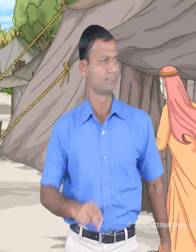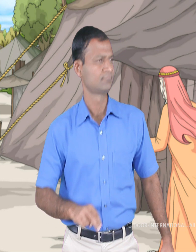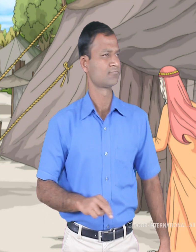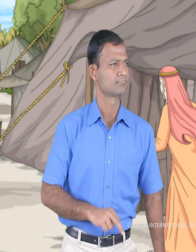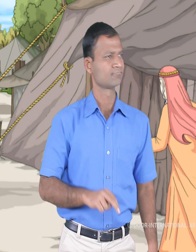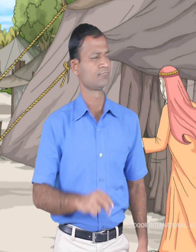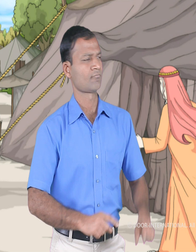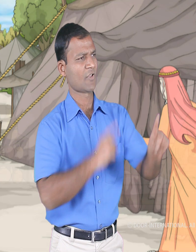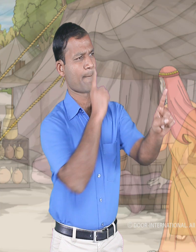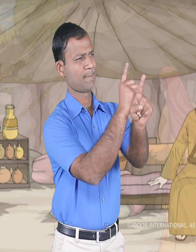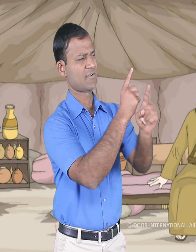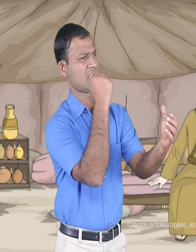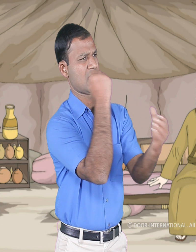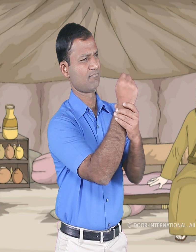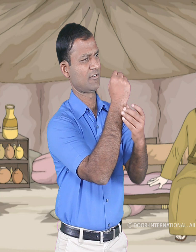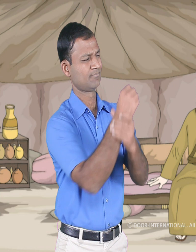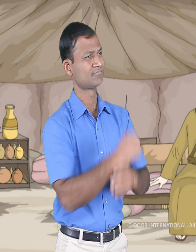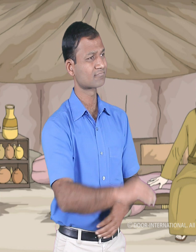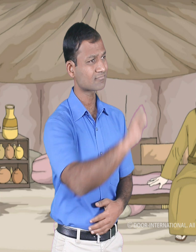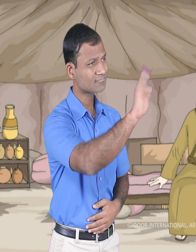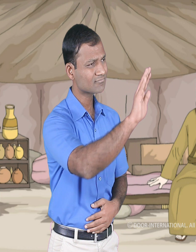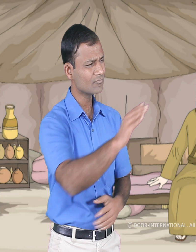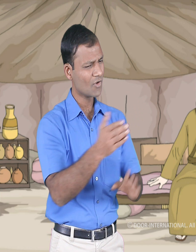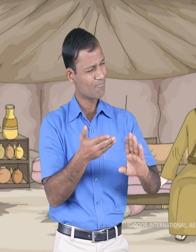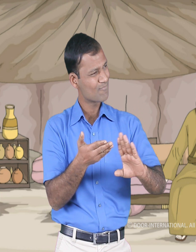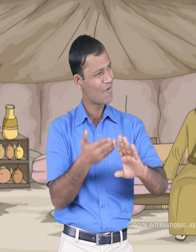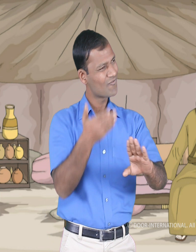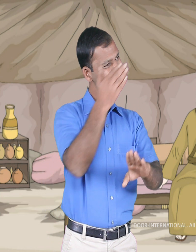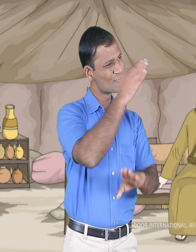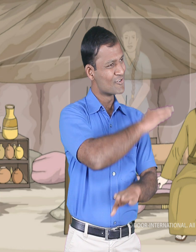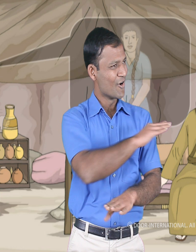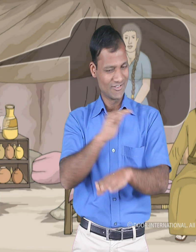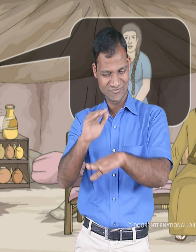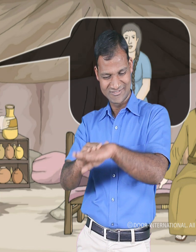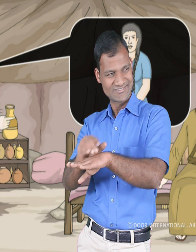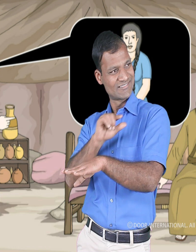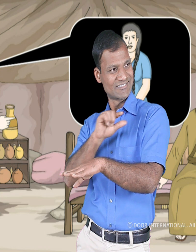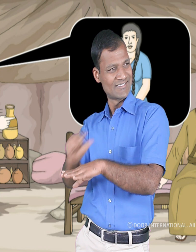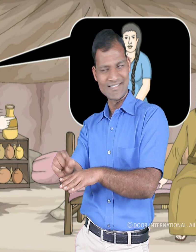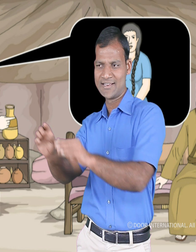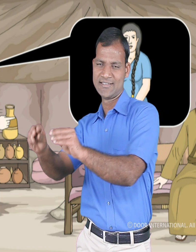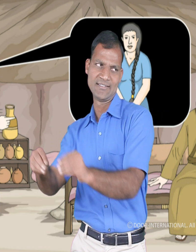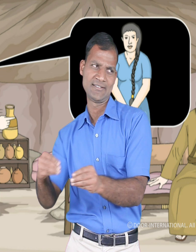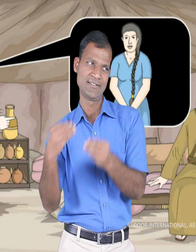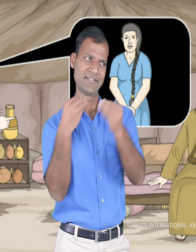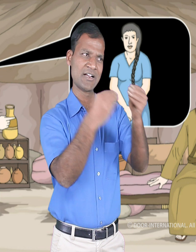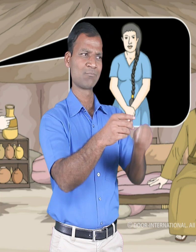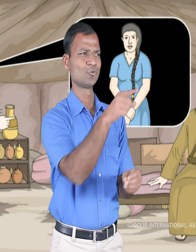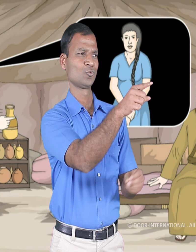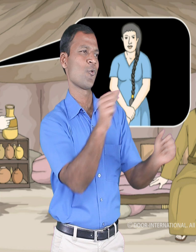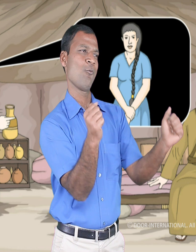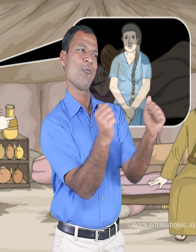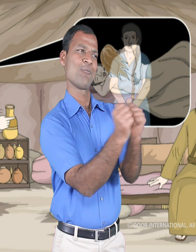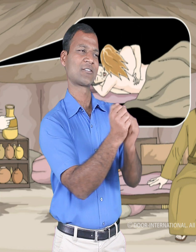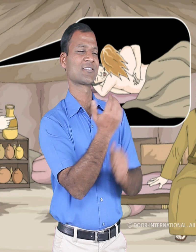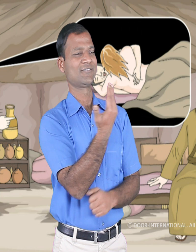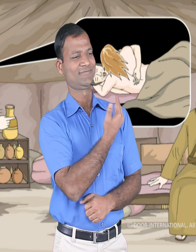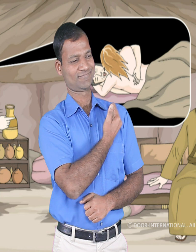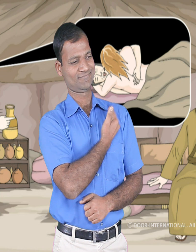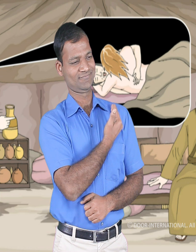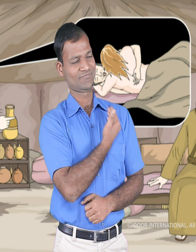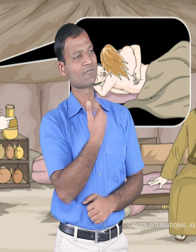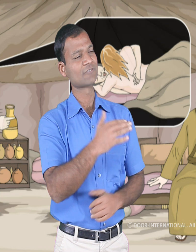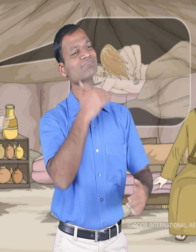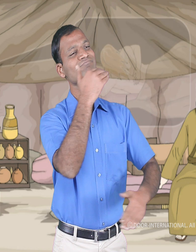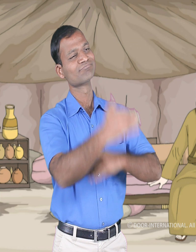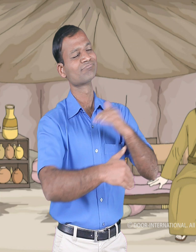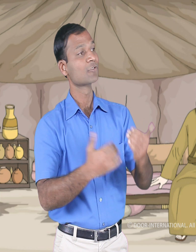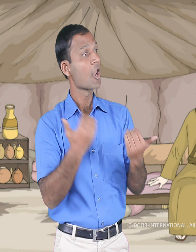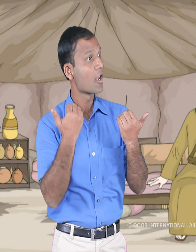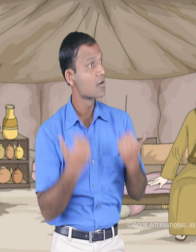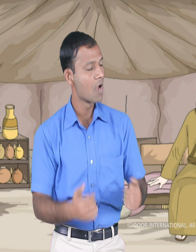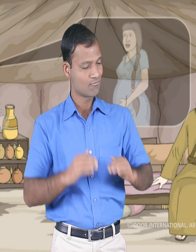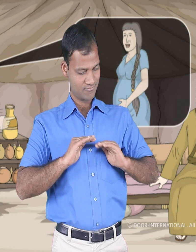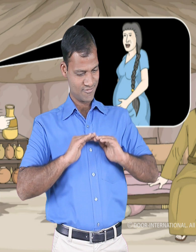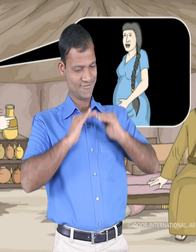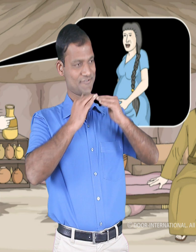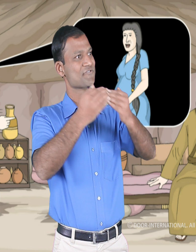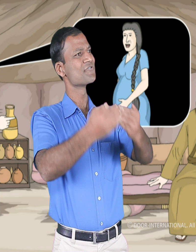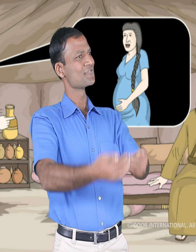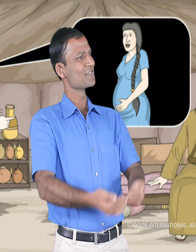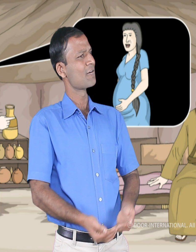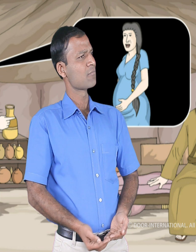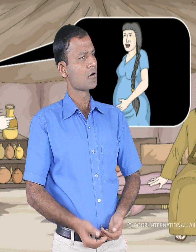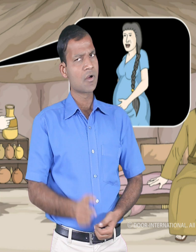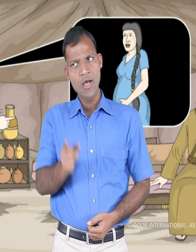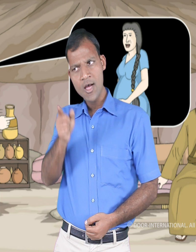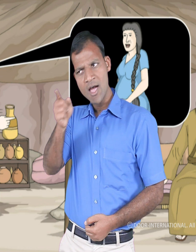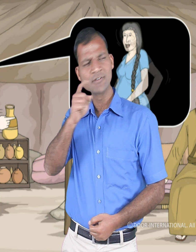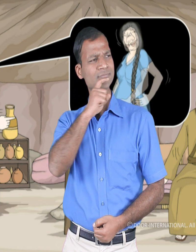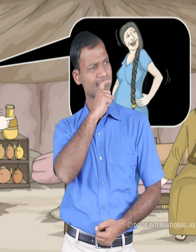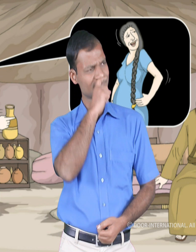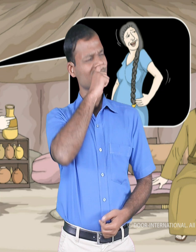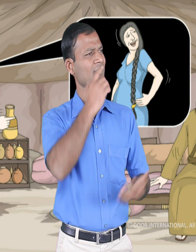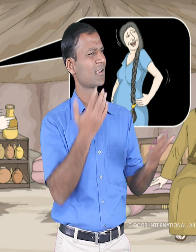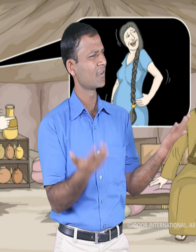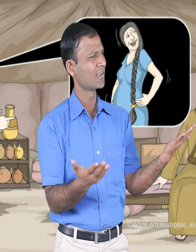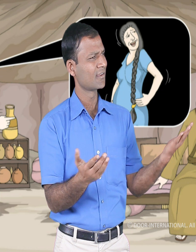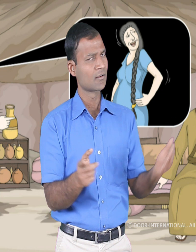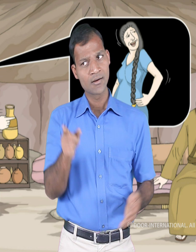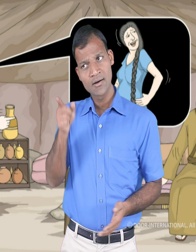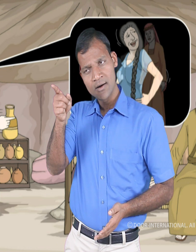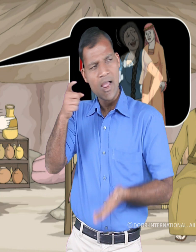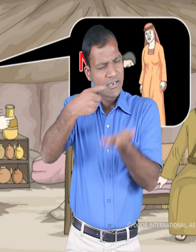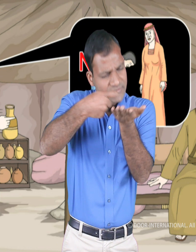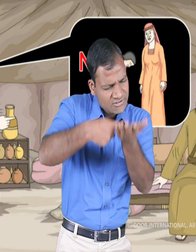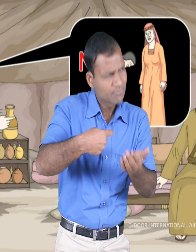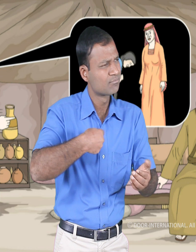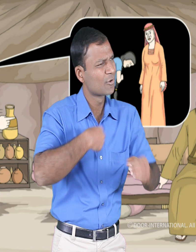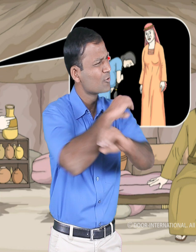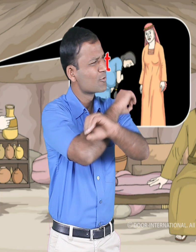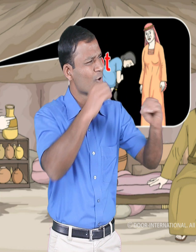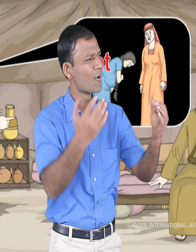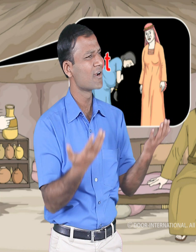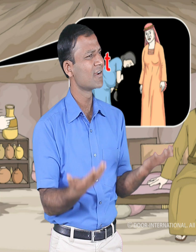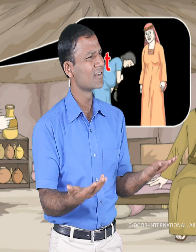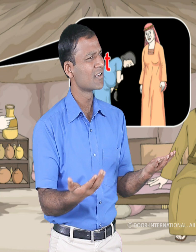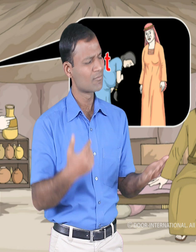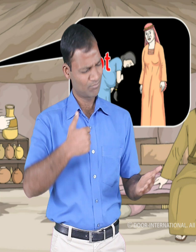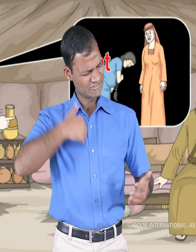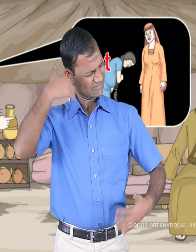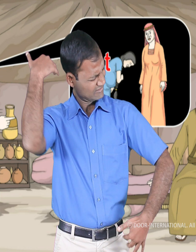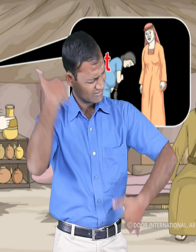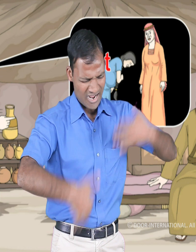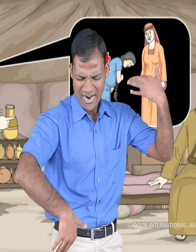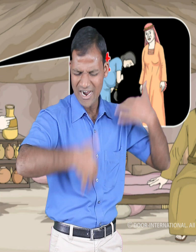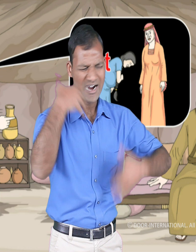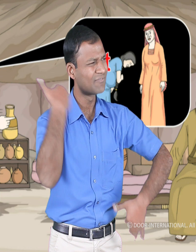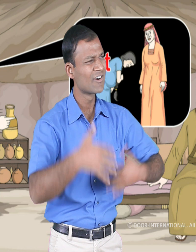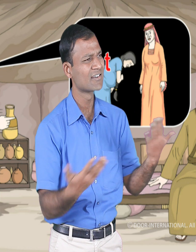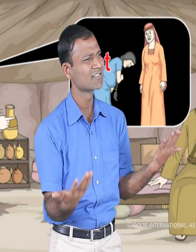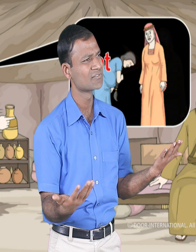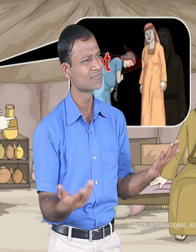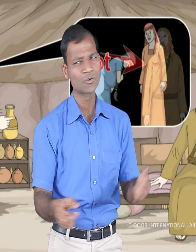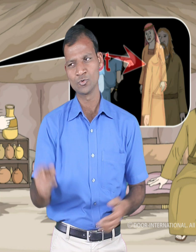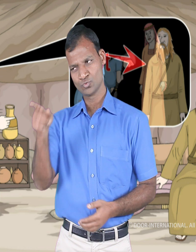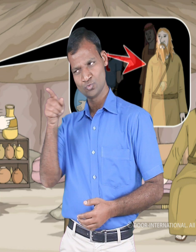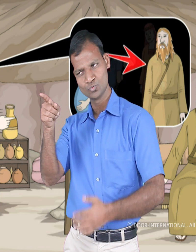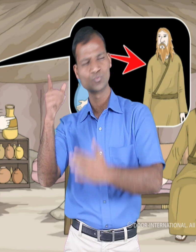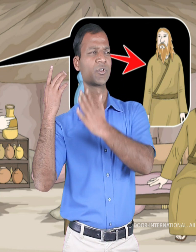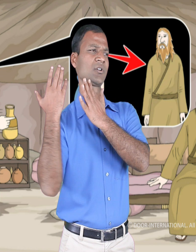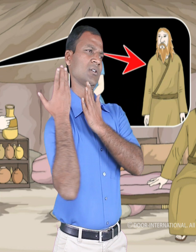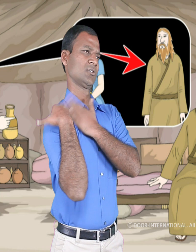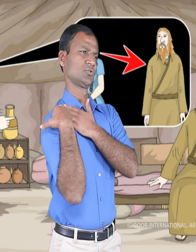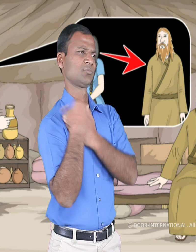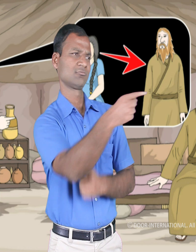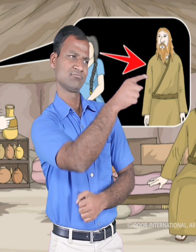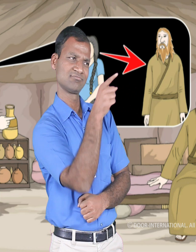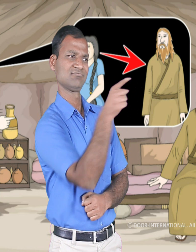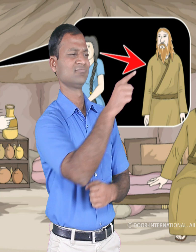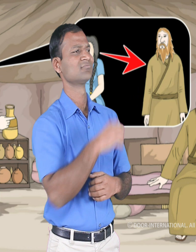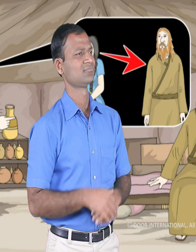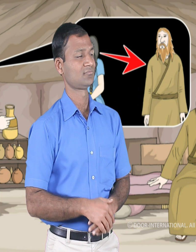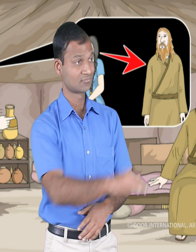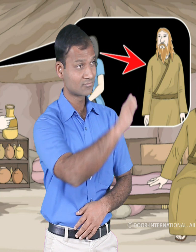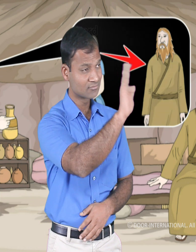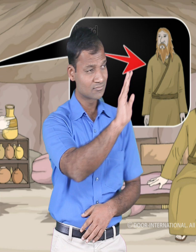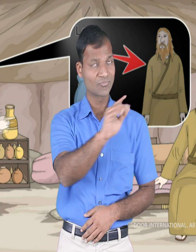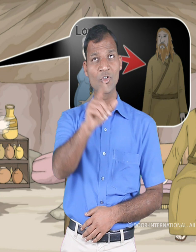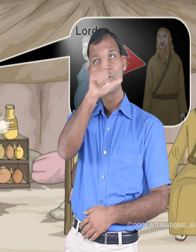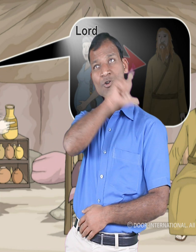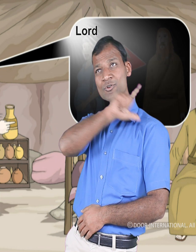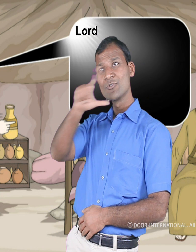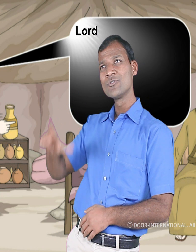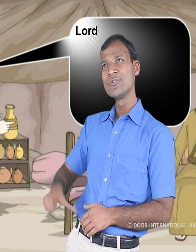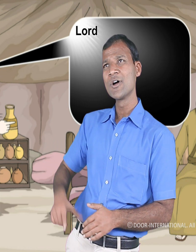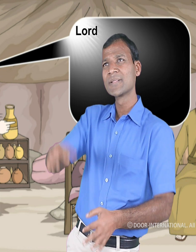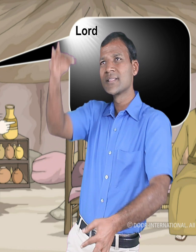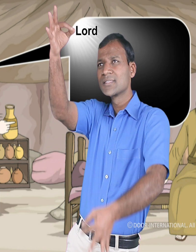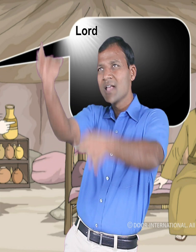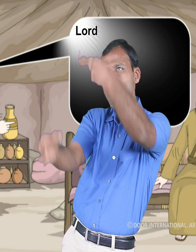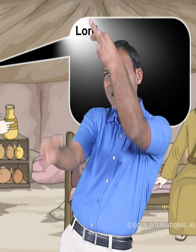Then Sarai said to Abram, “May the wrong done to me be upon you! I delivered my servant into your arms, and ever since she saw that she was pregnant, she has treated me with contempt.